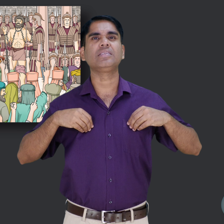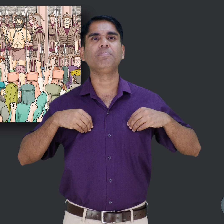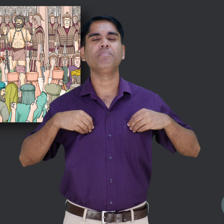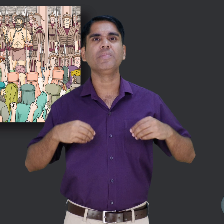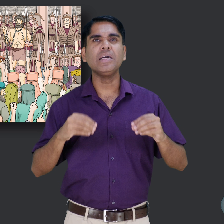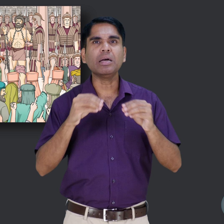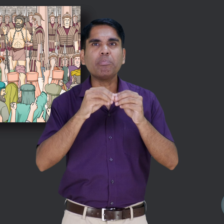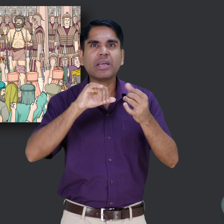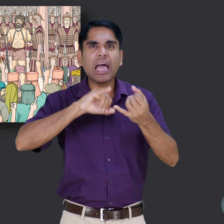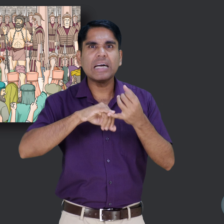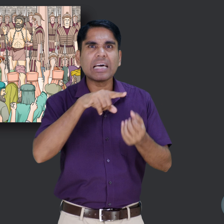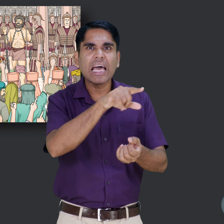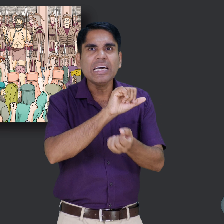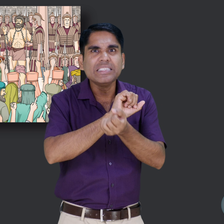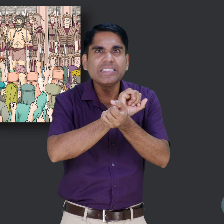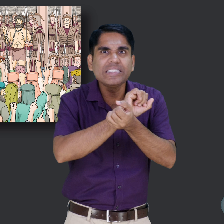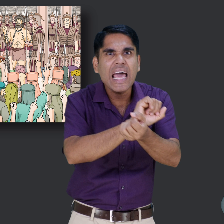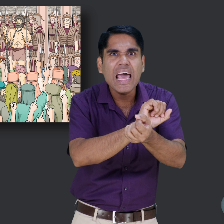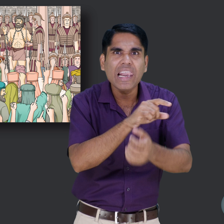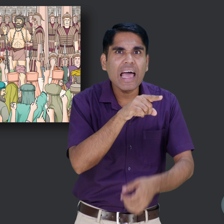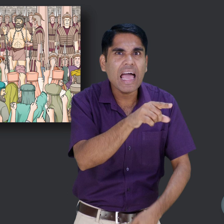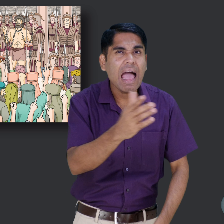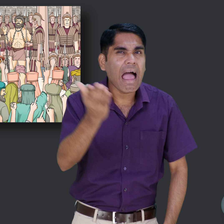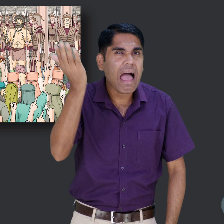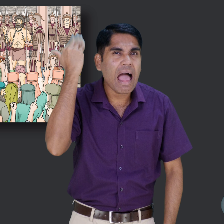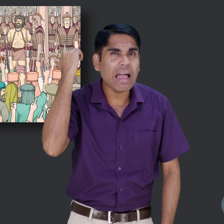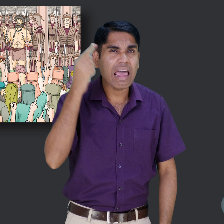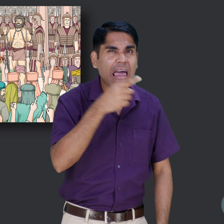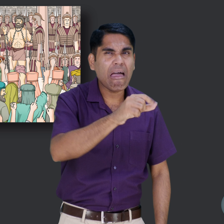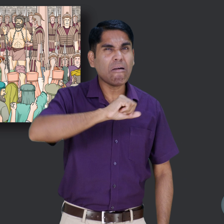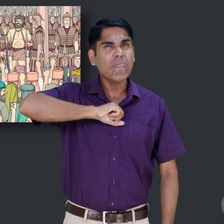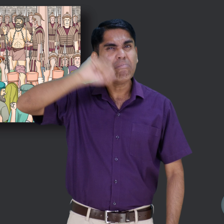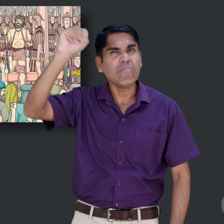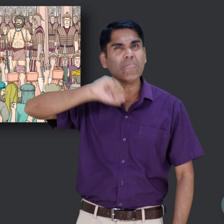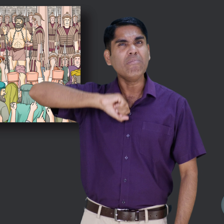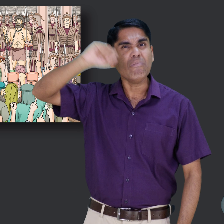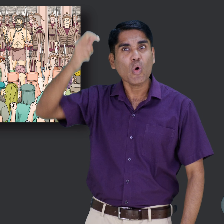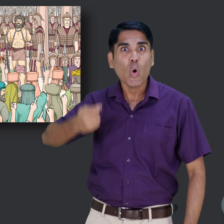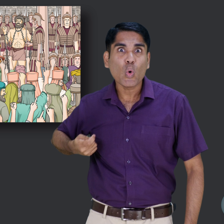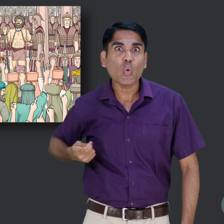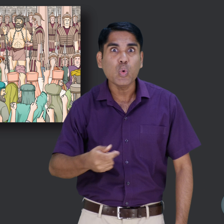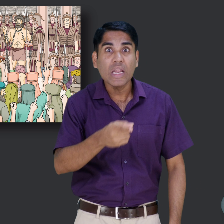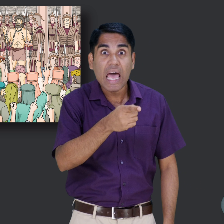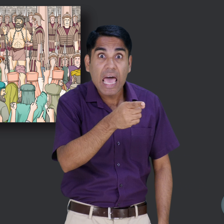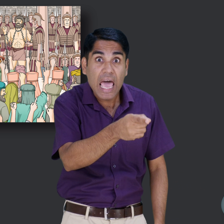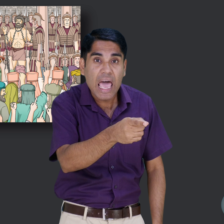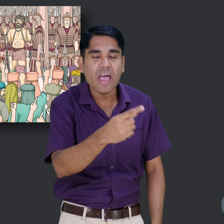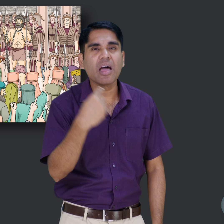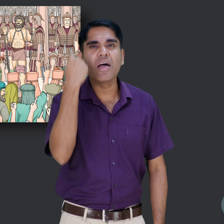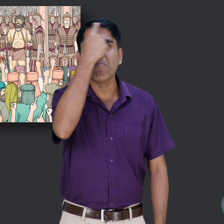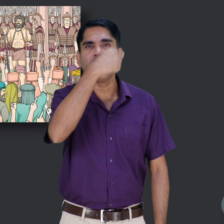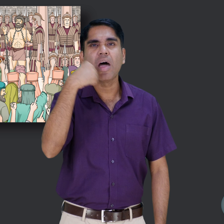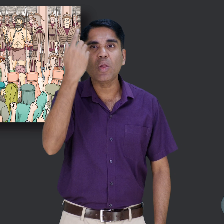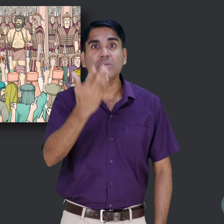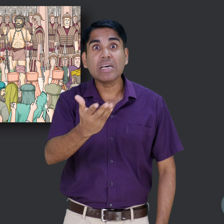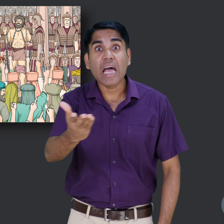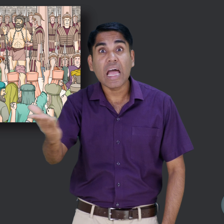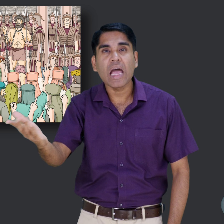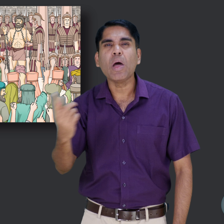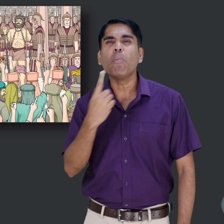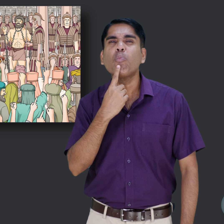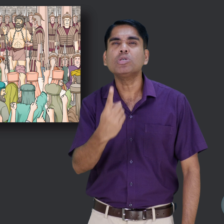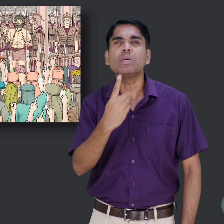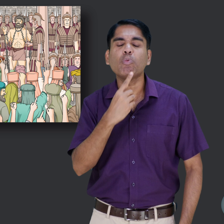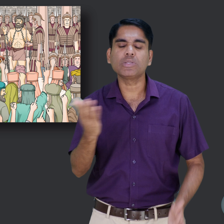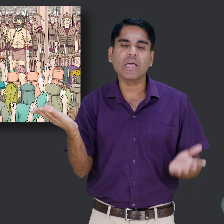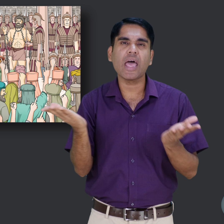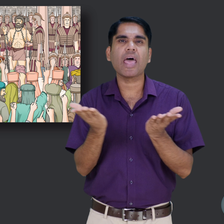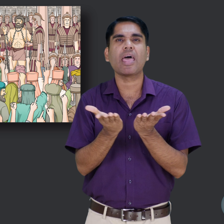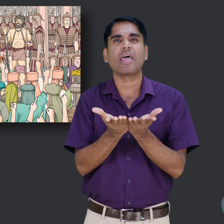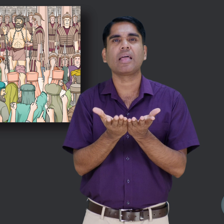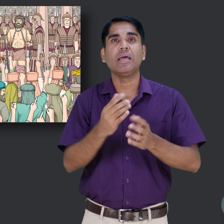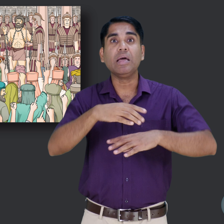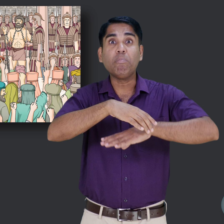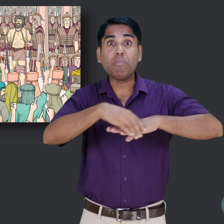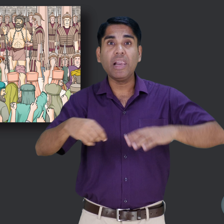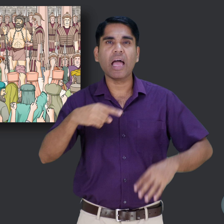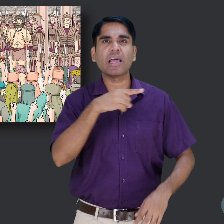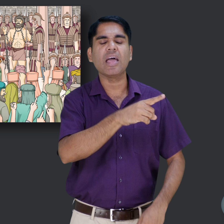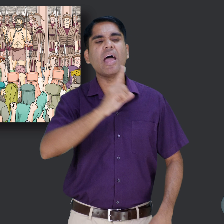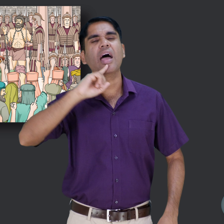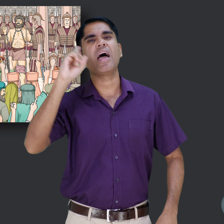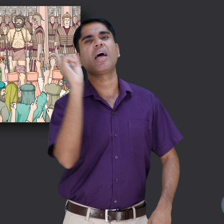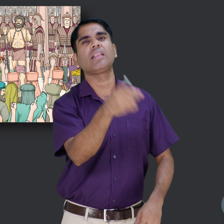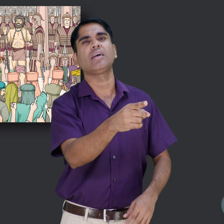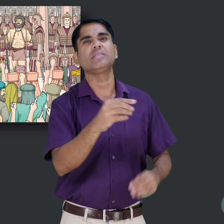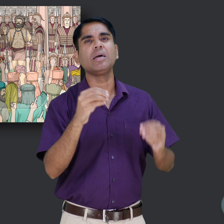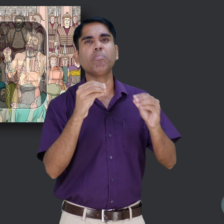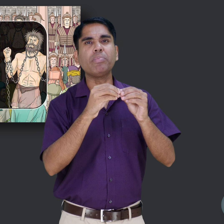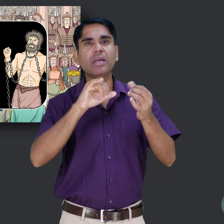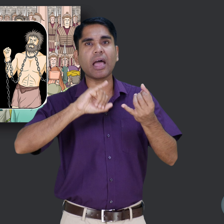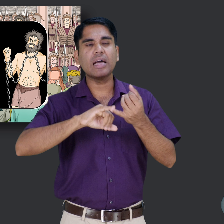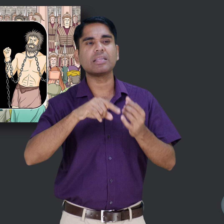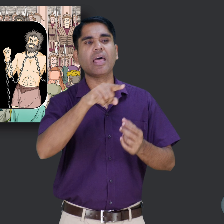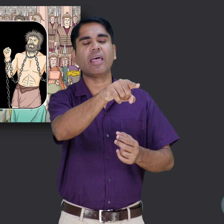So Pilate sentenced that their demand be met.